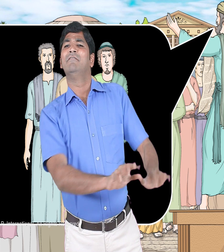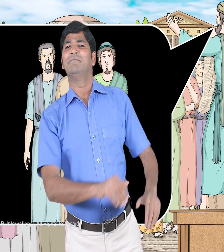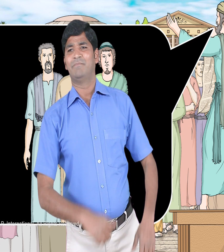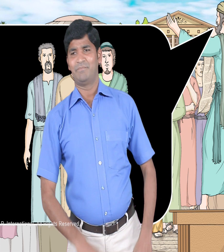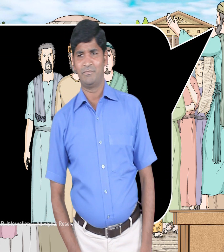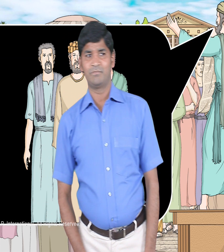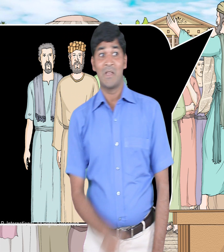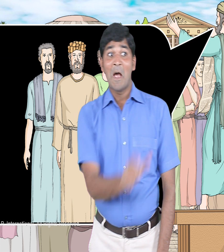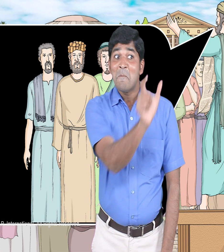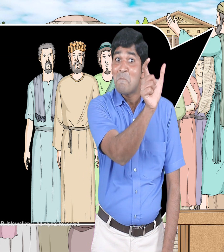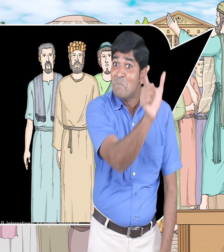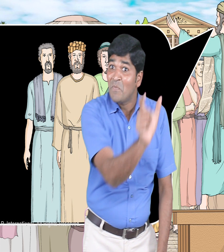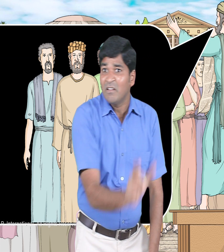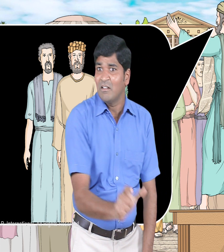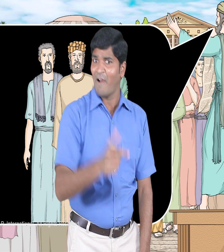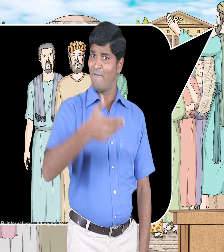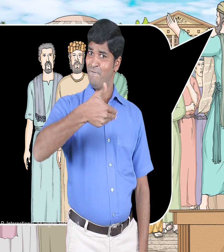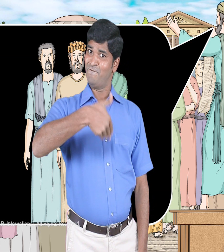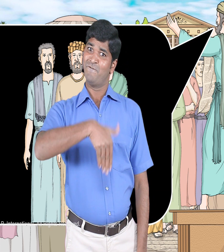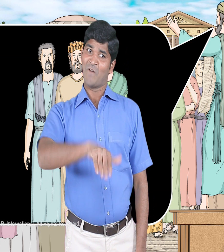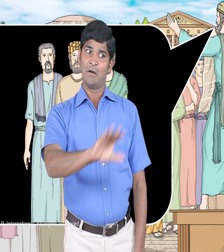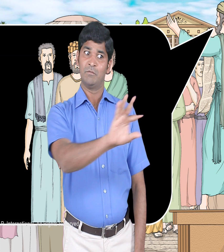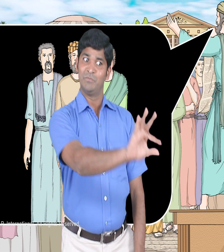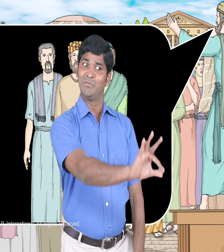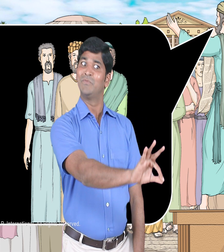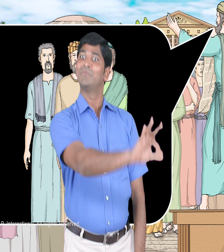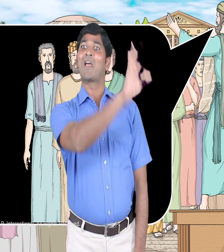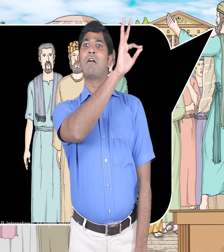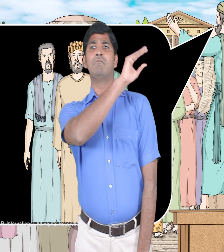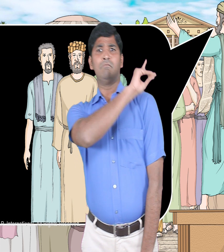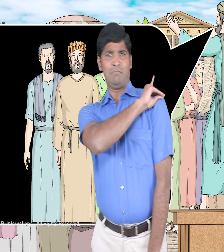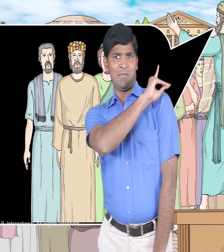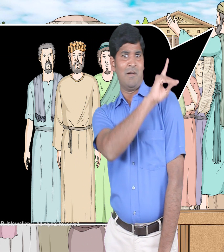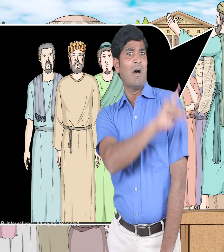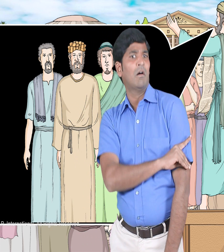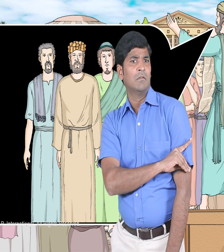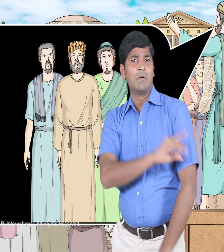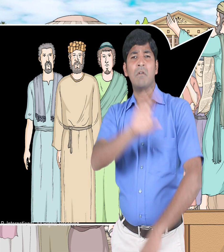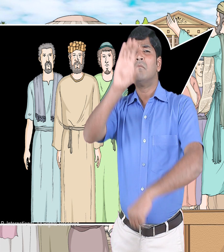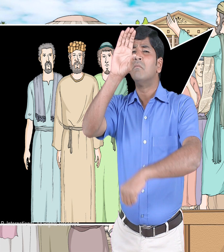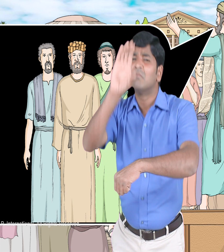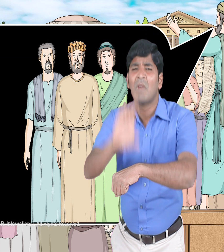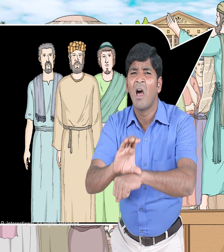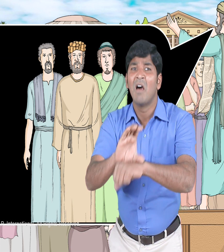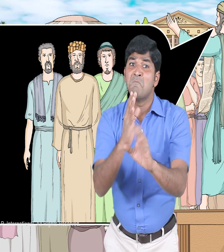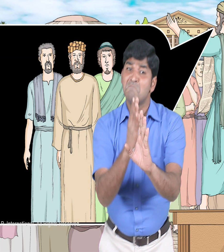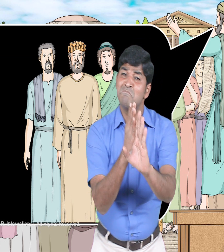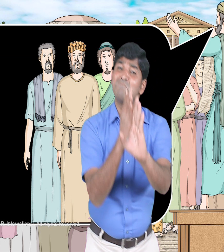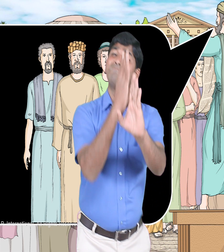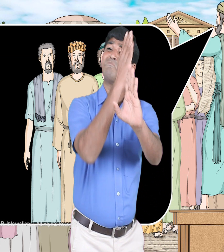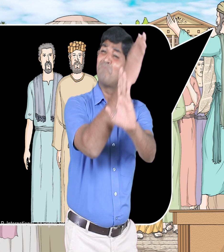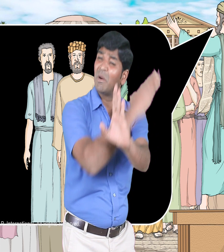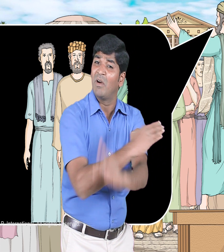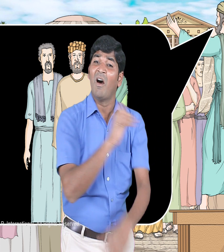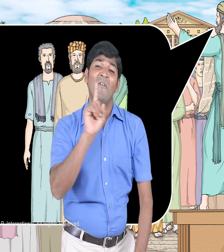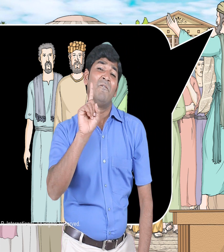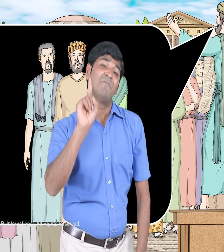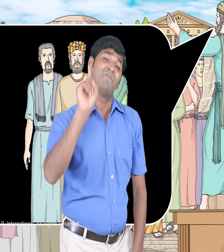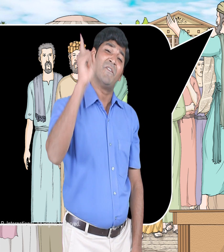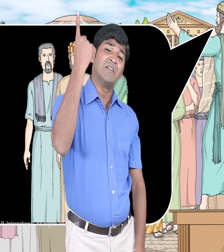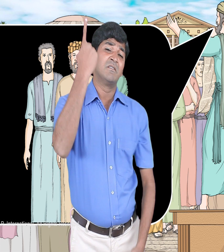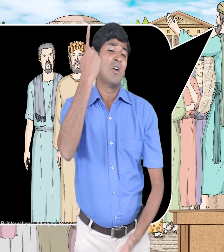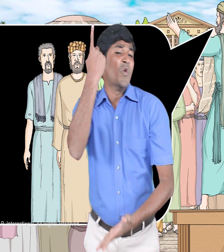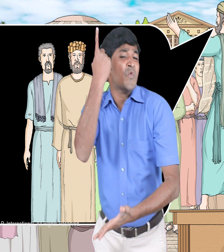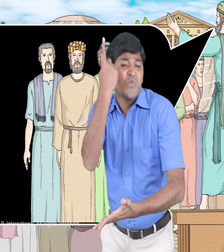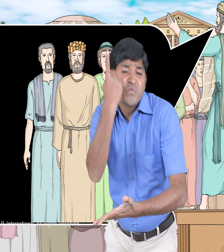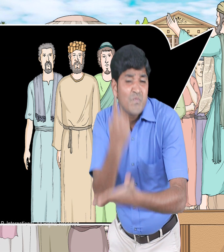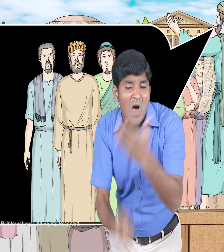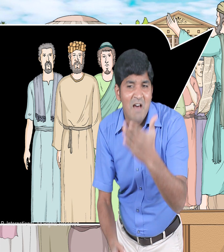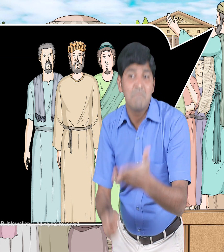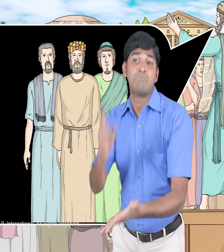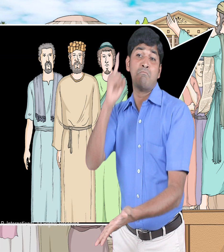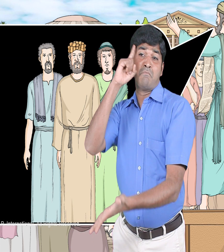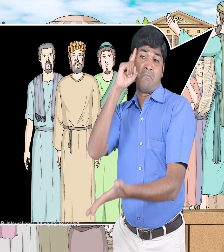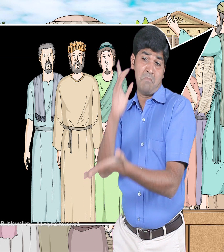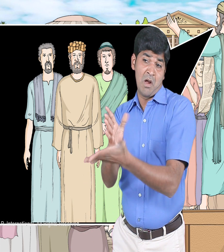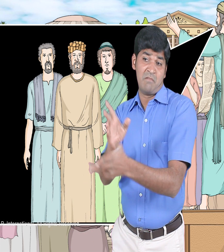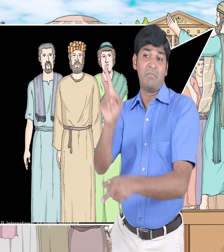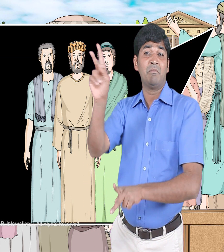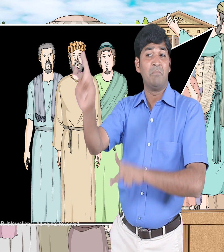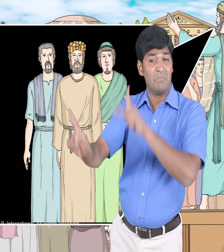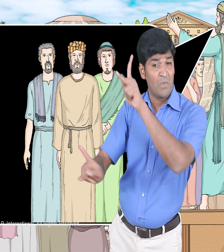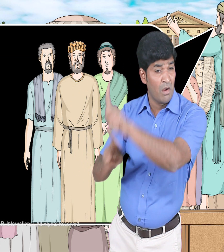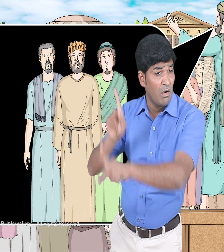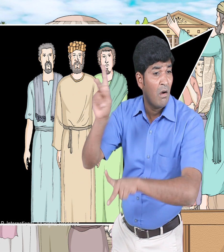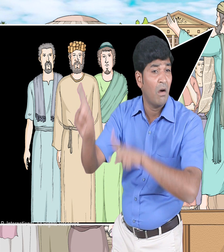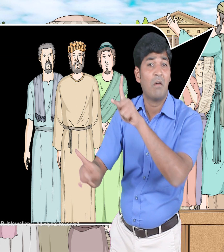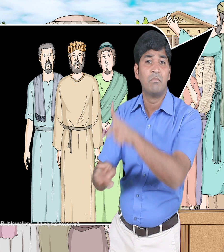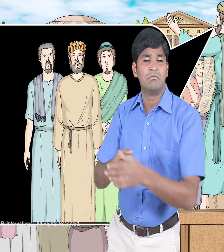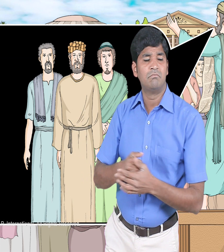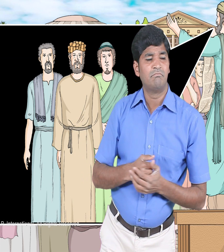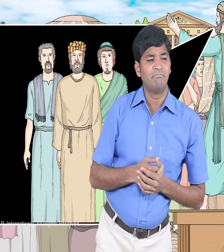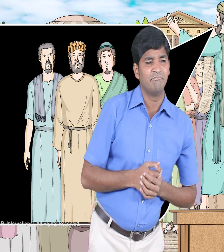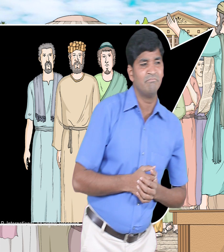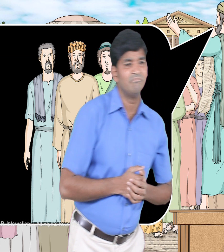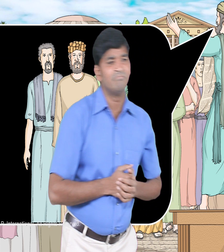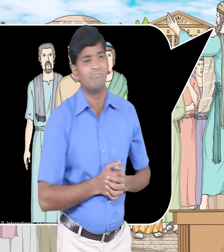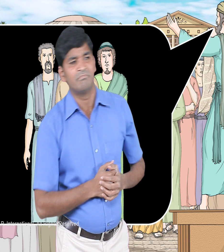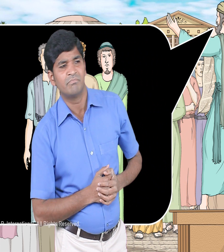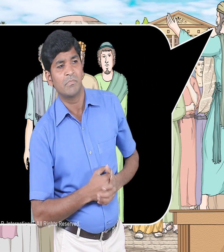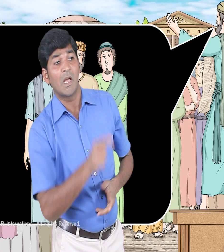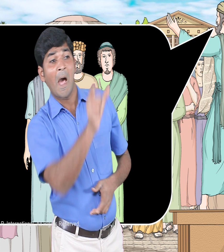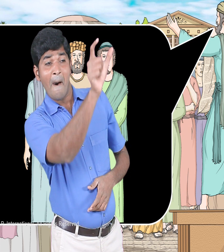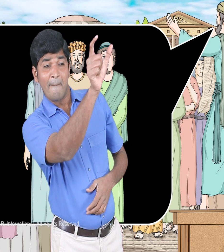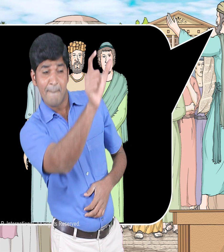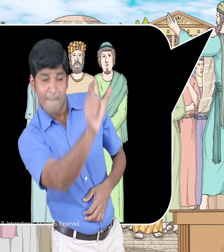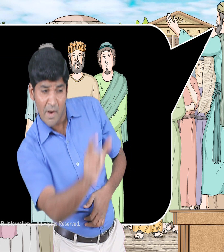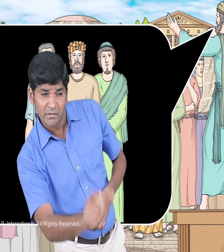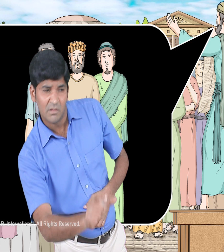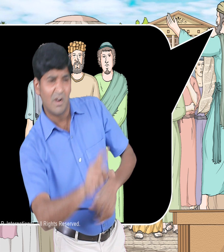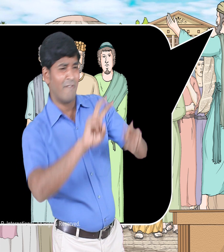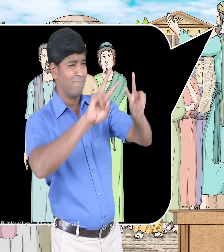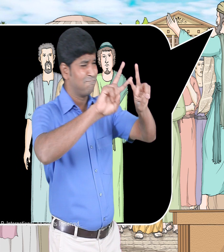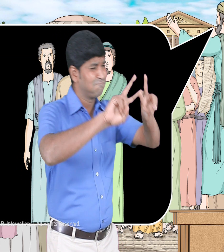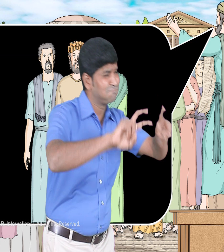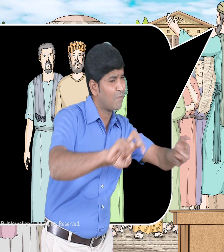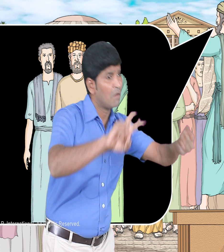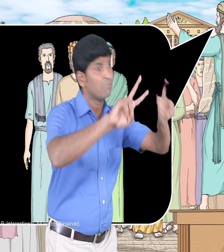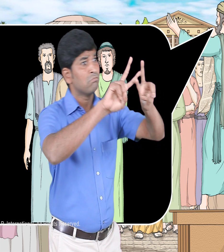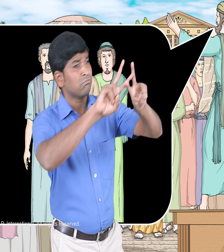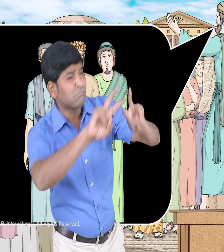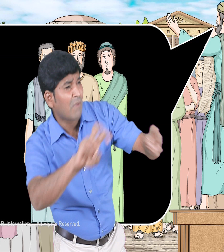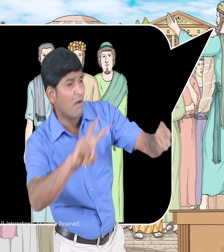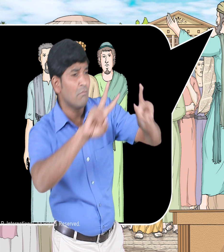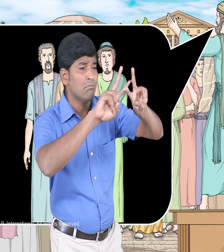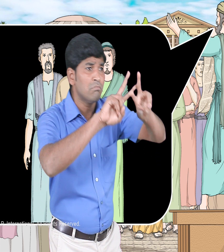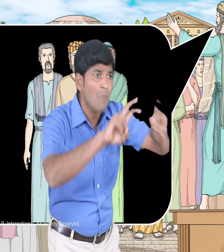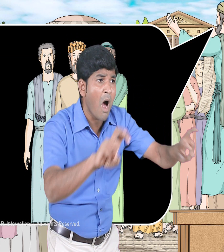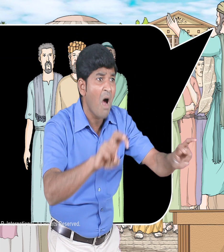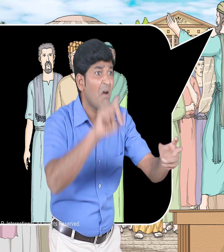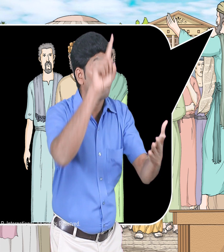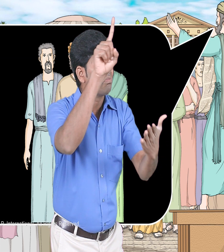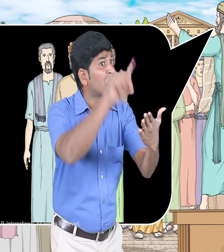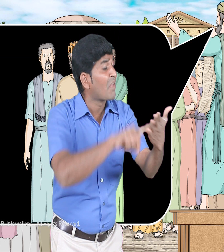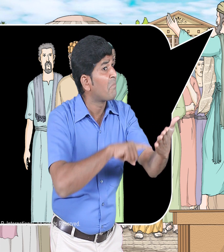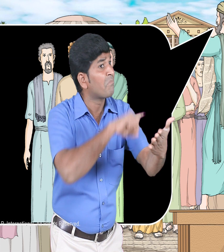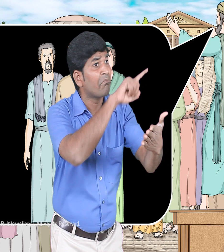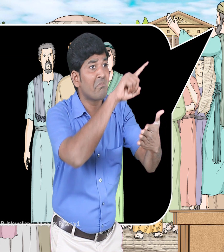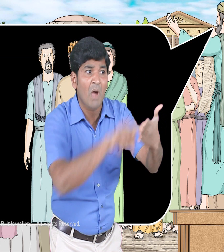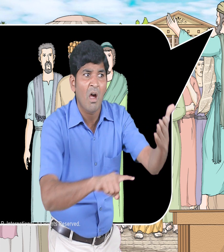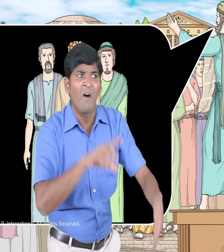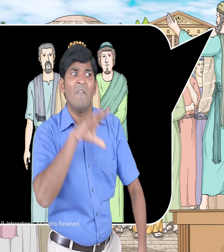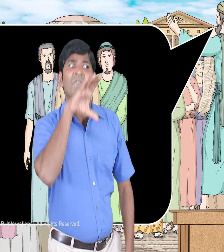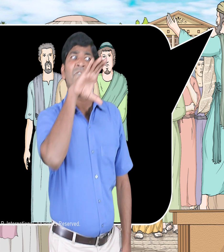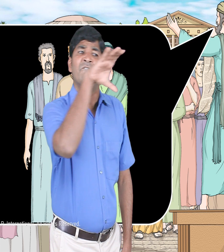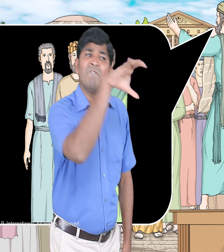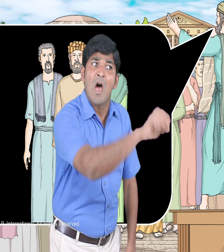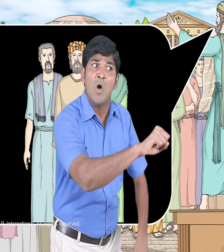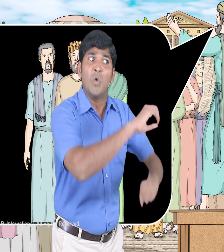Additionally, they must first be tested.